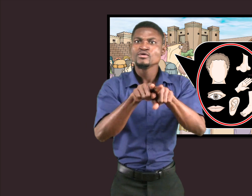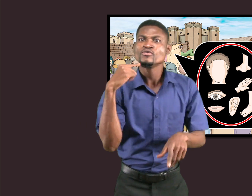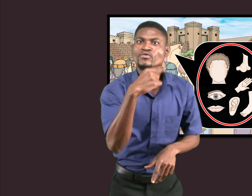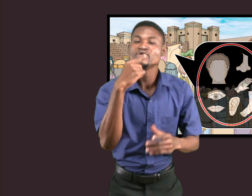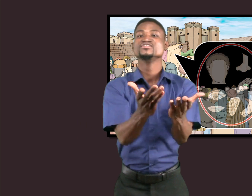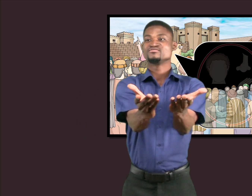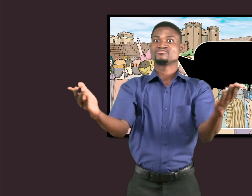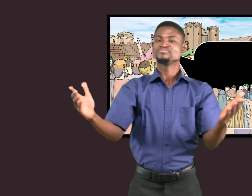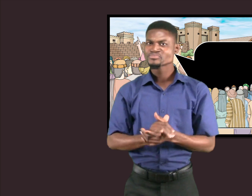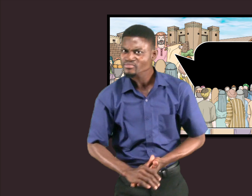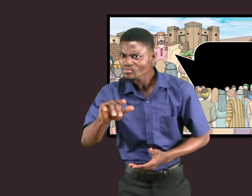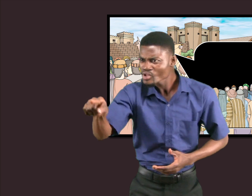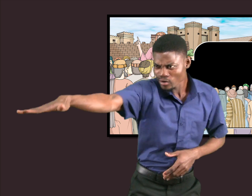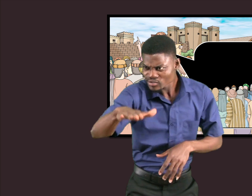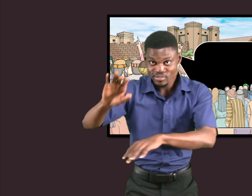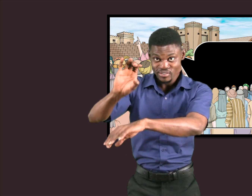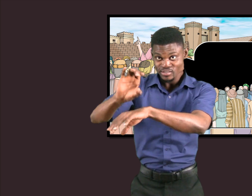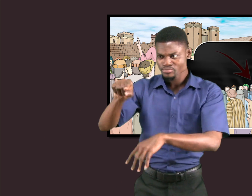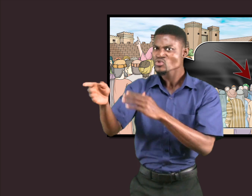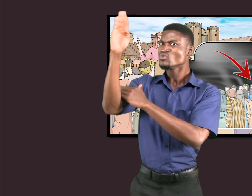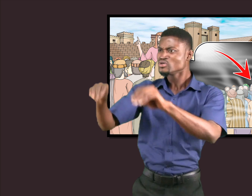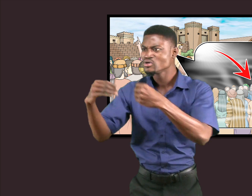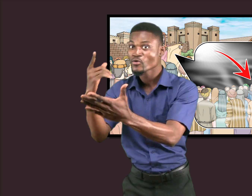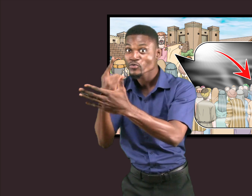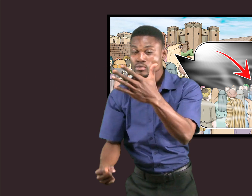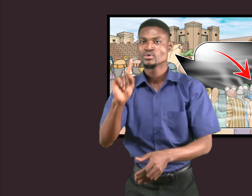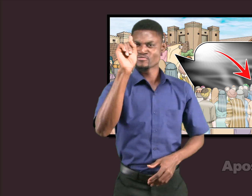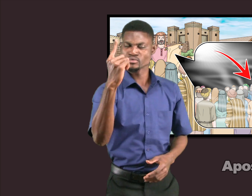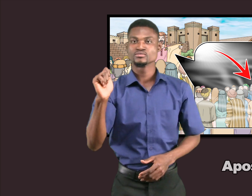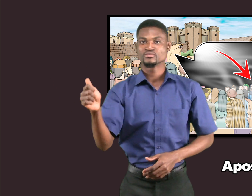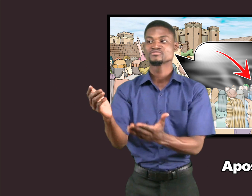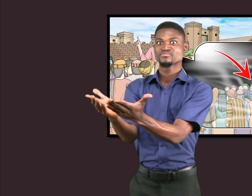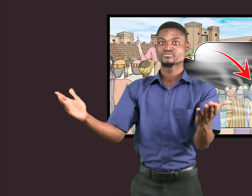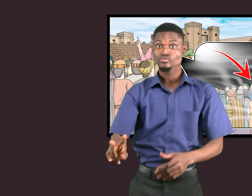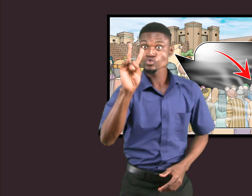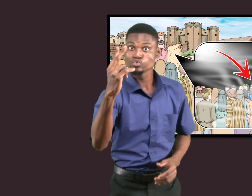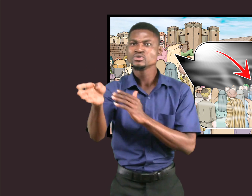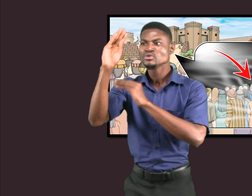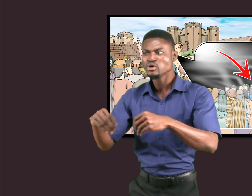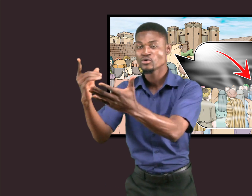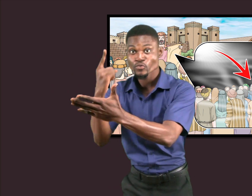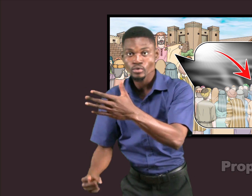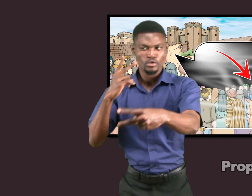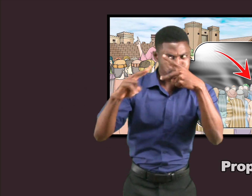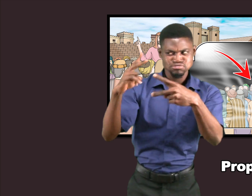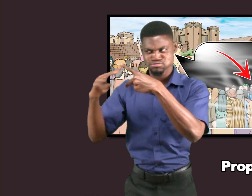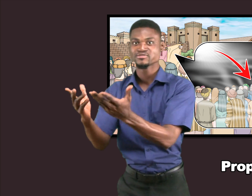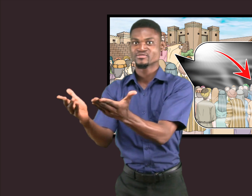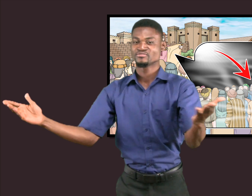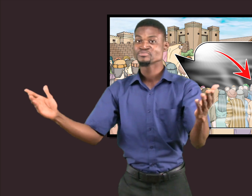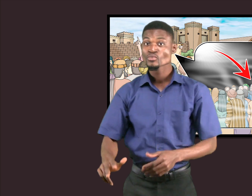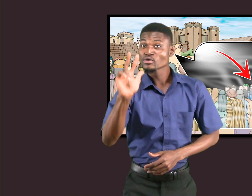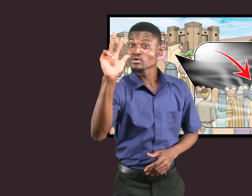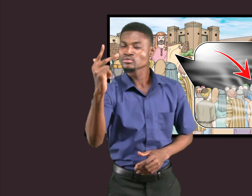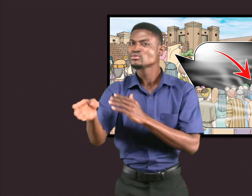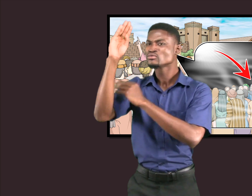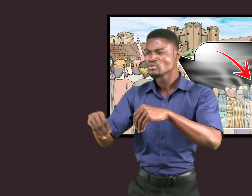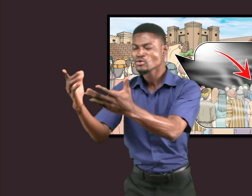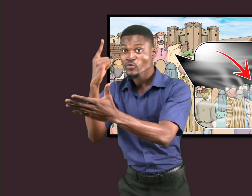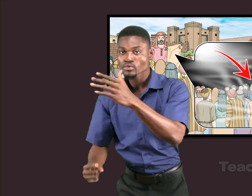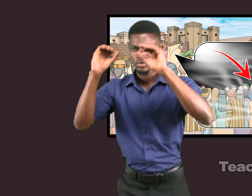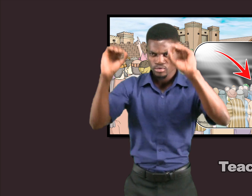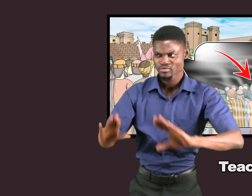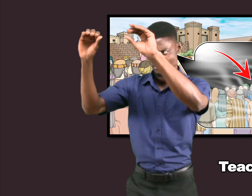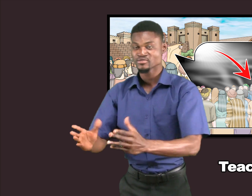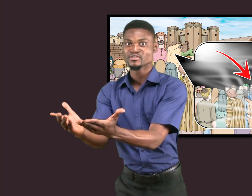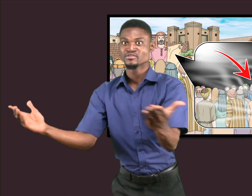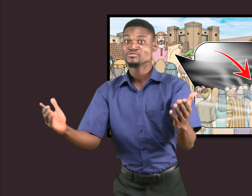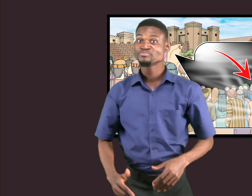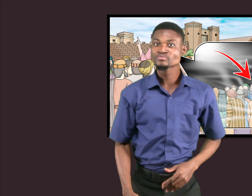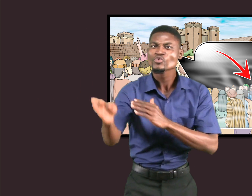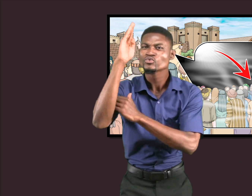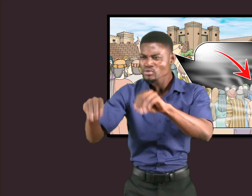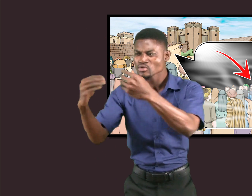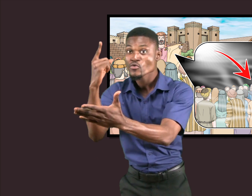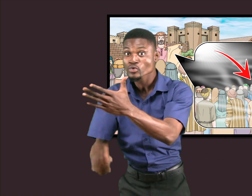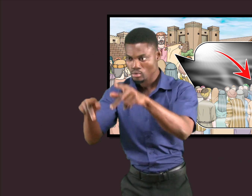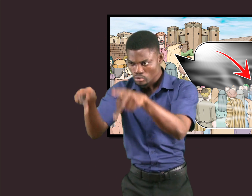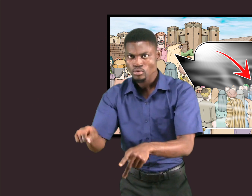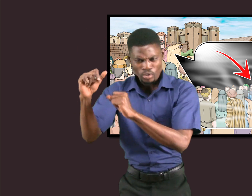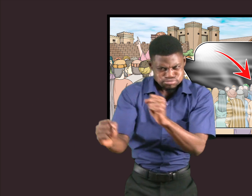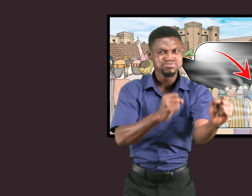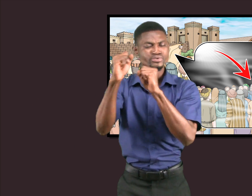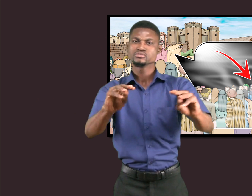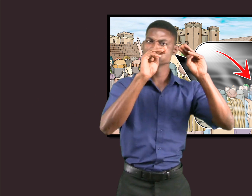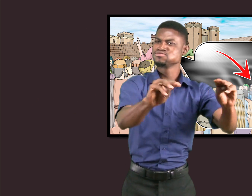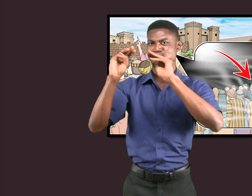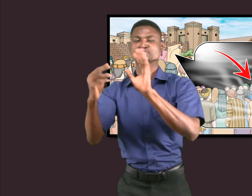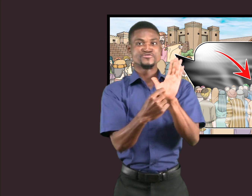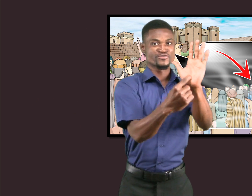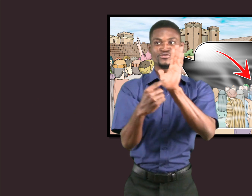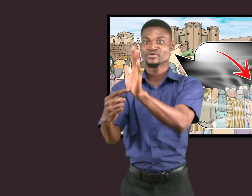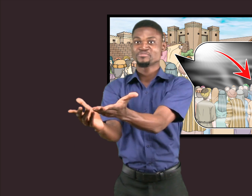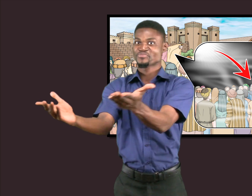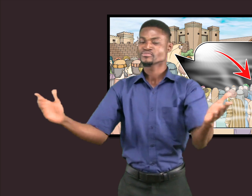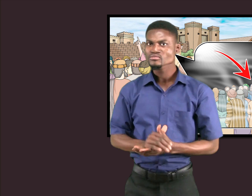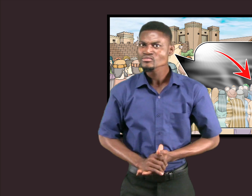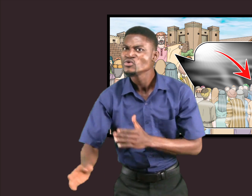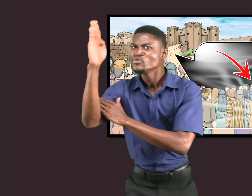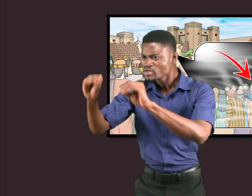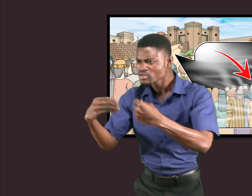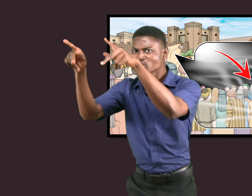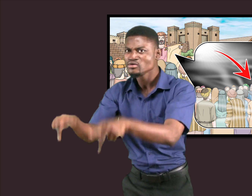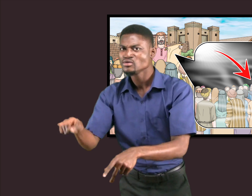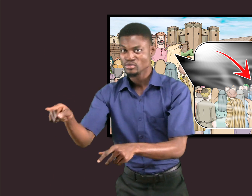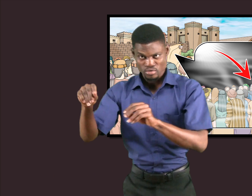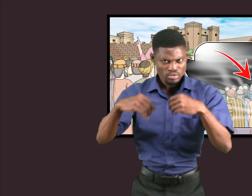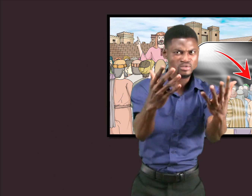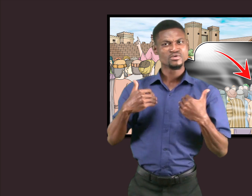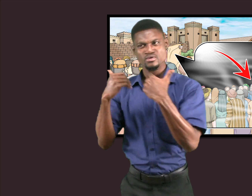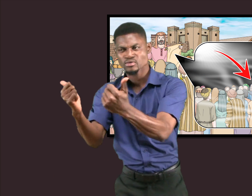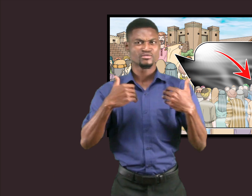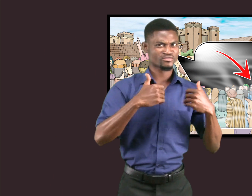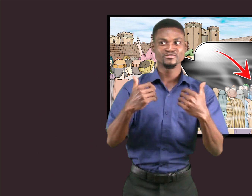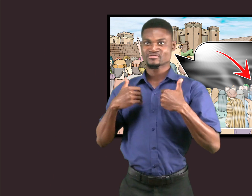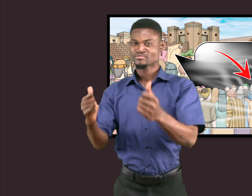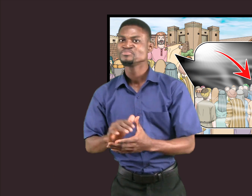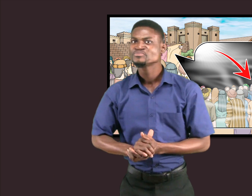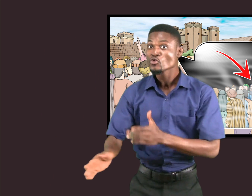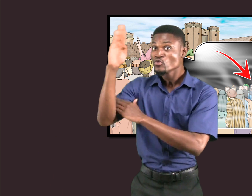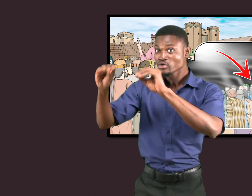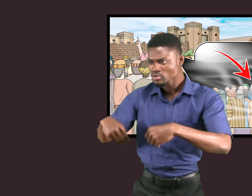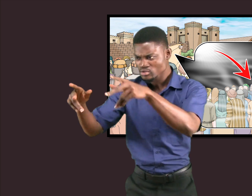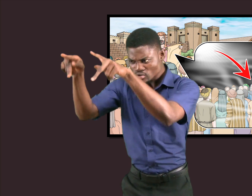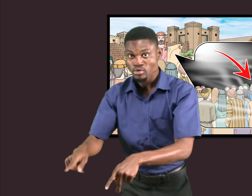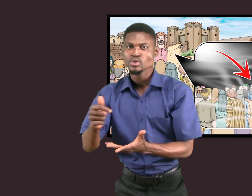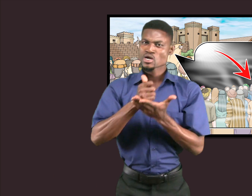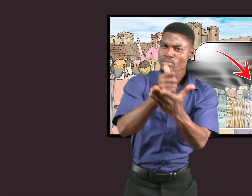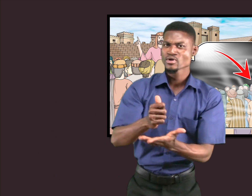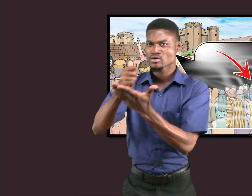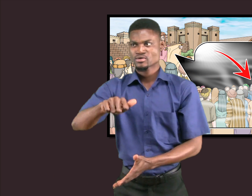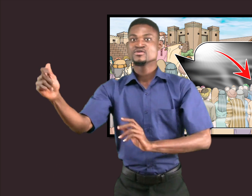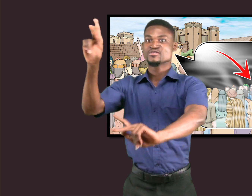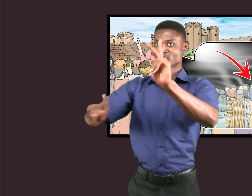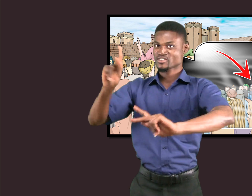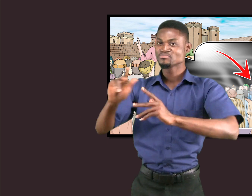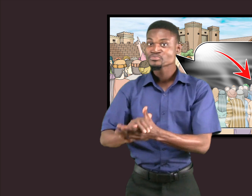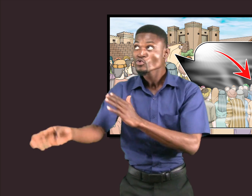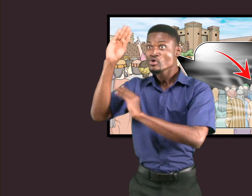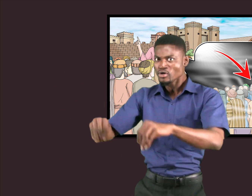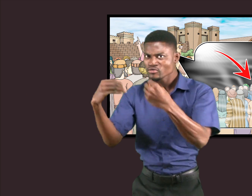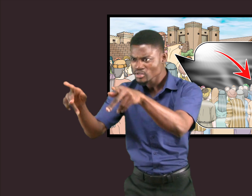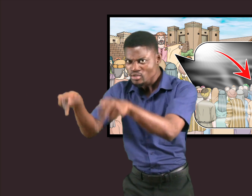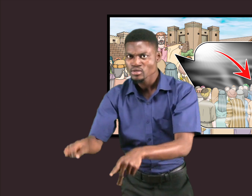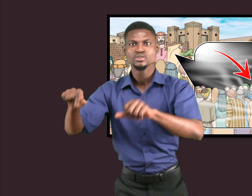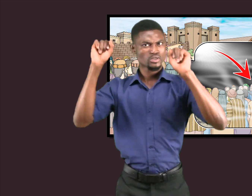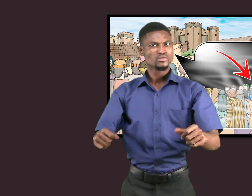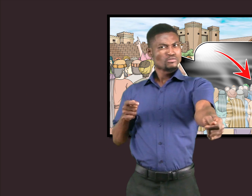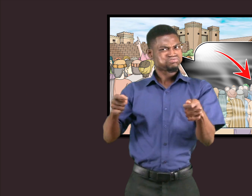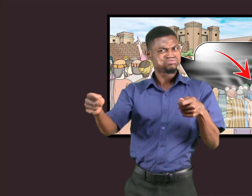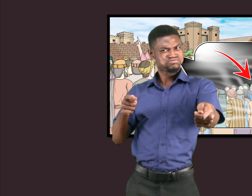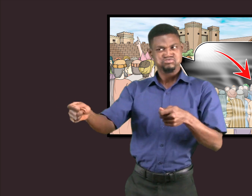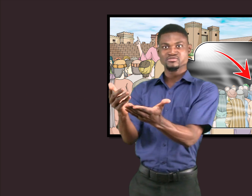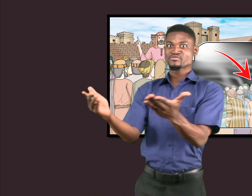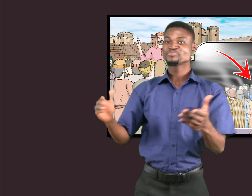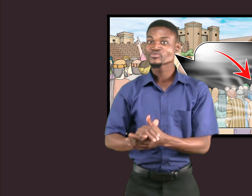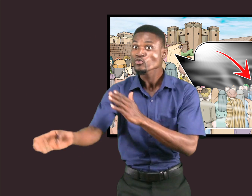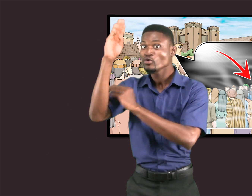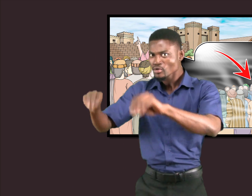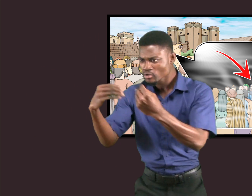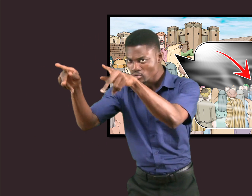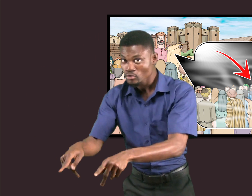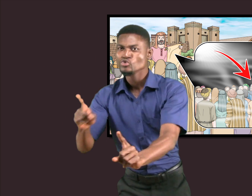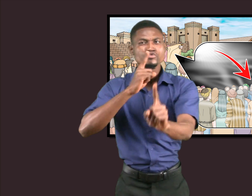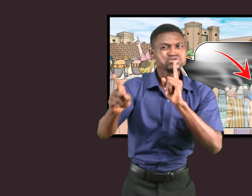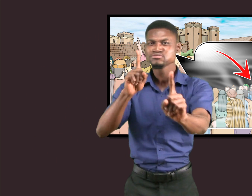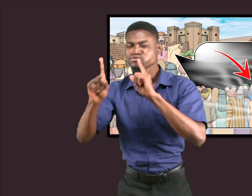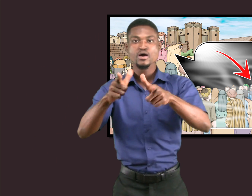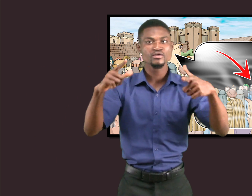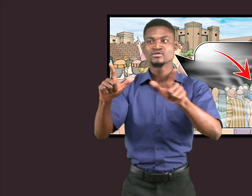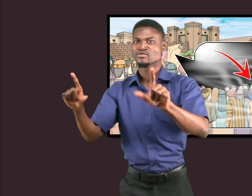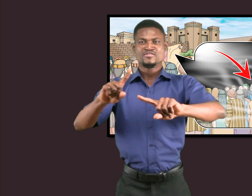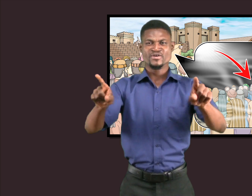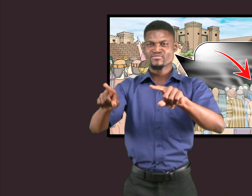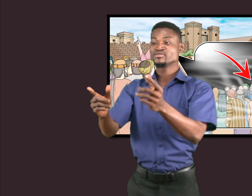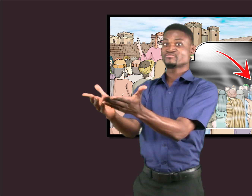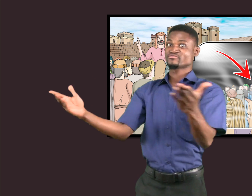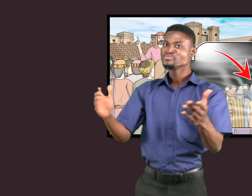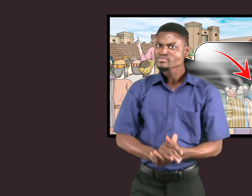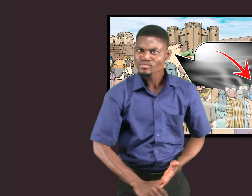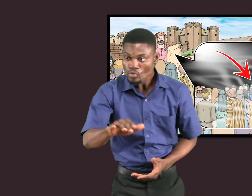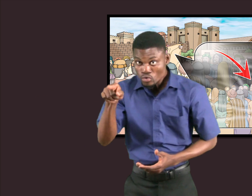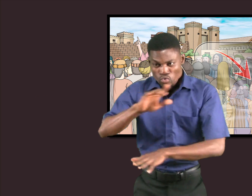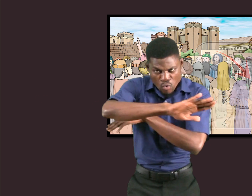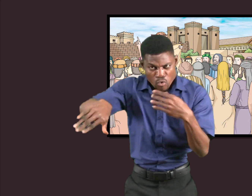And in the church God has appointed first of all apostles, second prophets, third teachers, then workers of miracles, and those with gifts of healing, helping, administration, and various tongues.